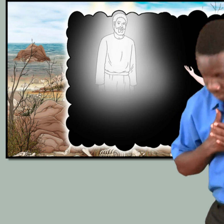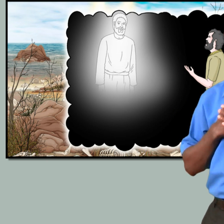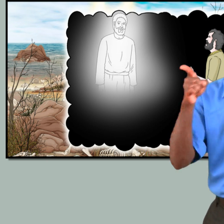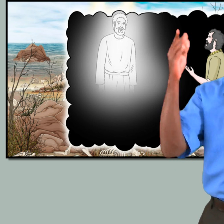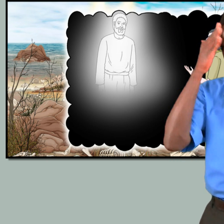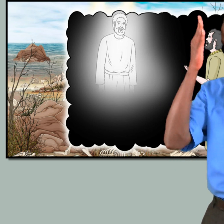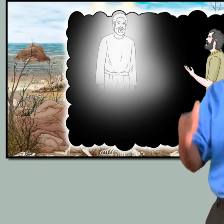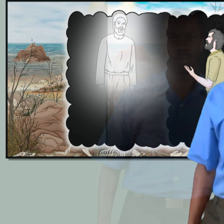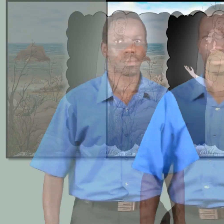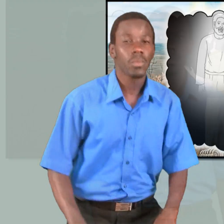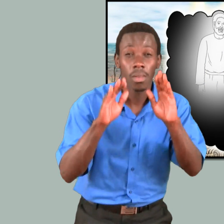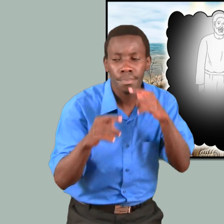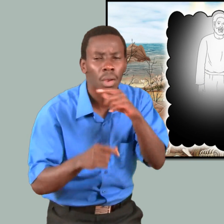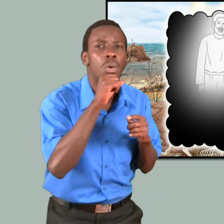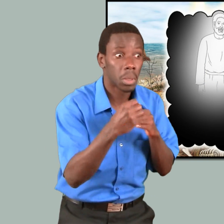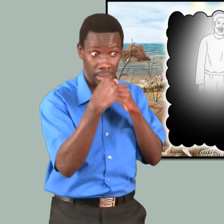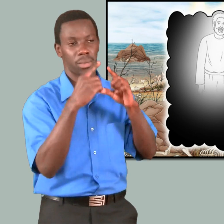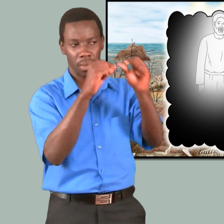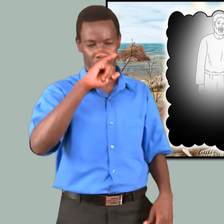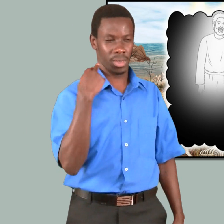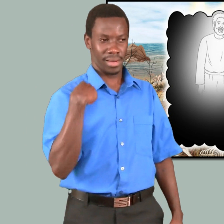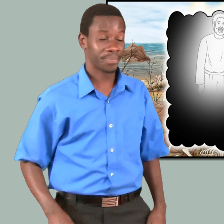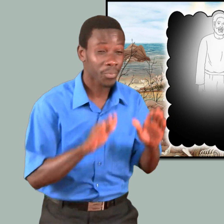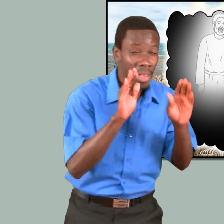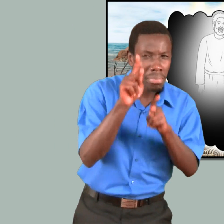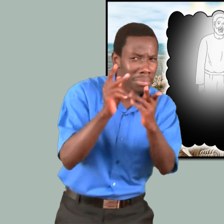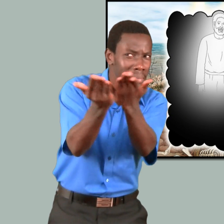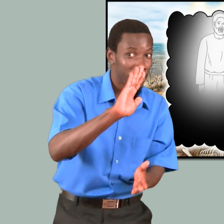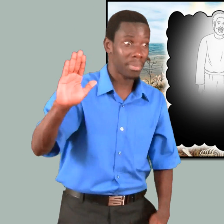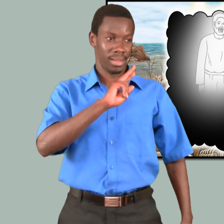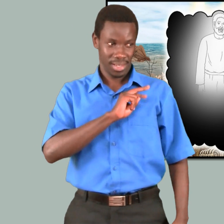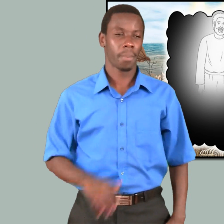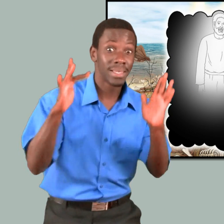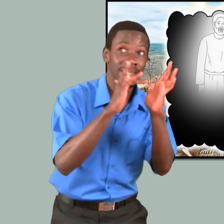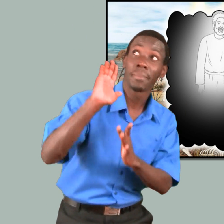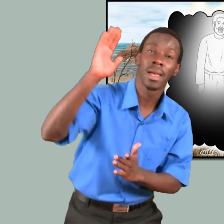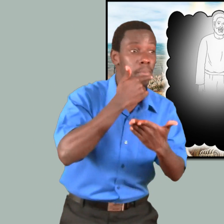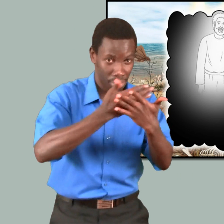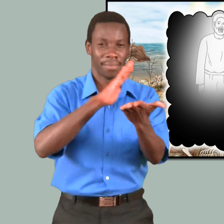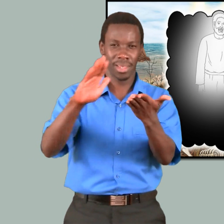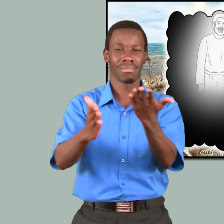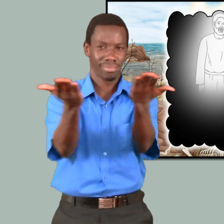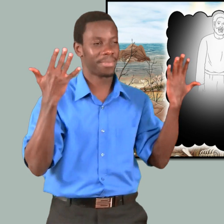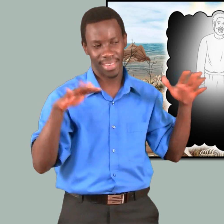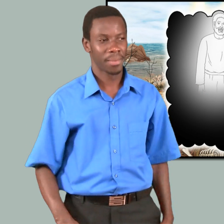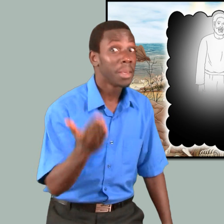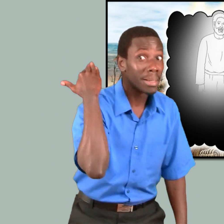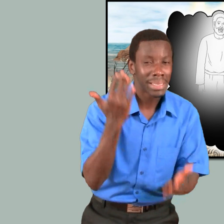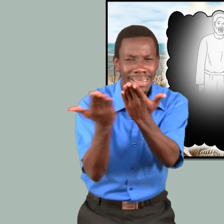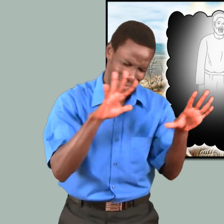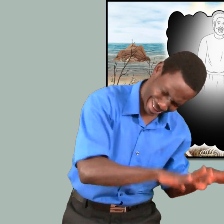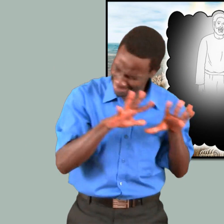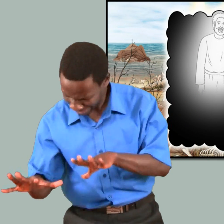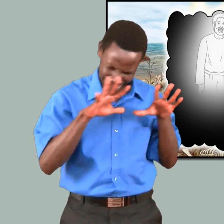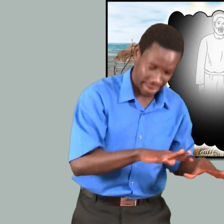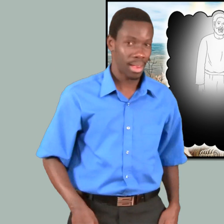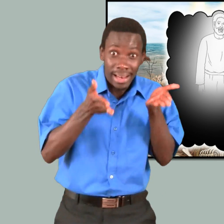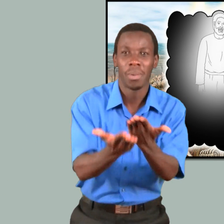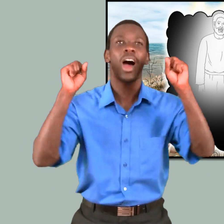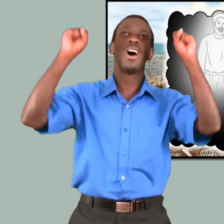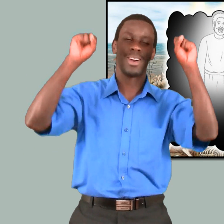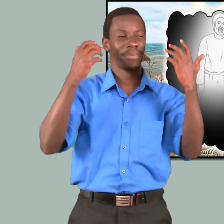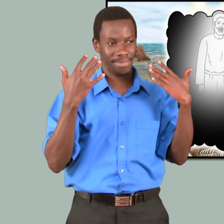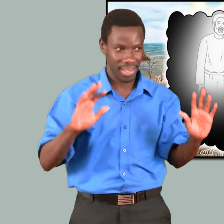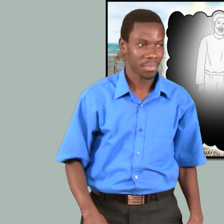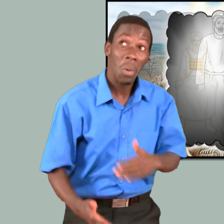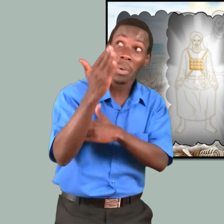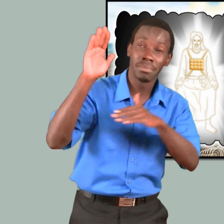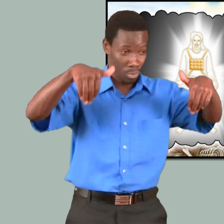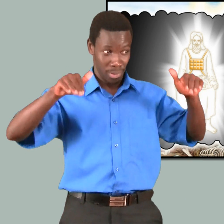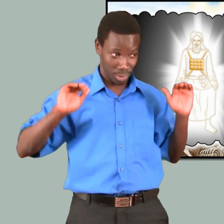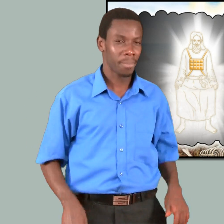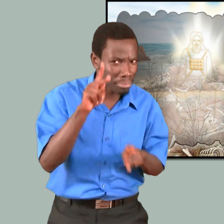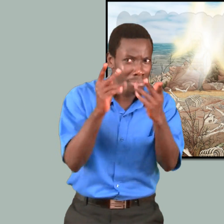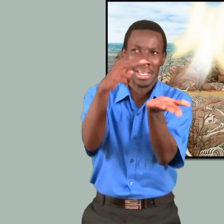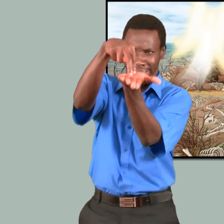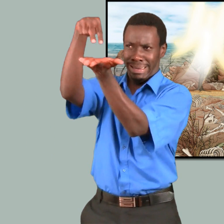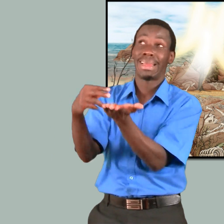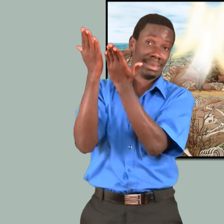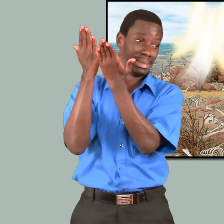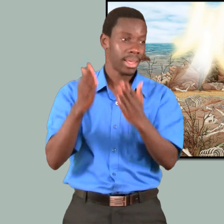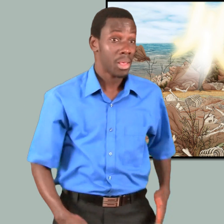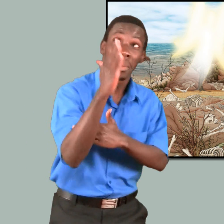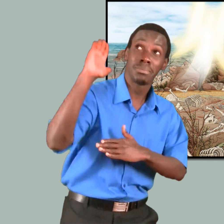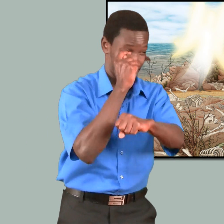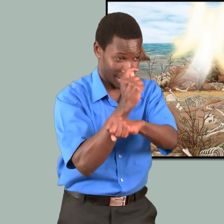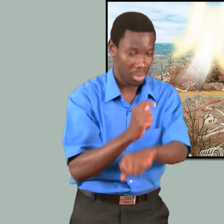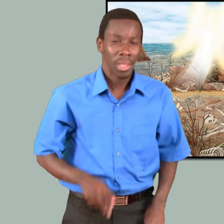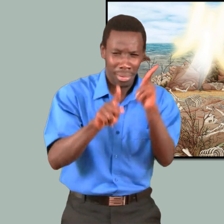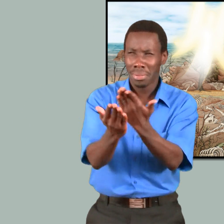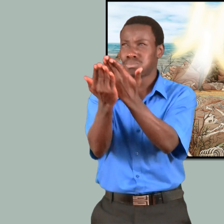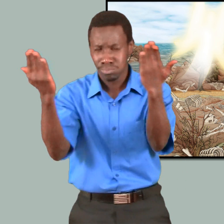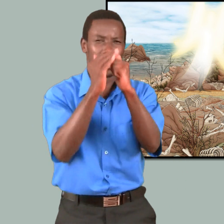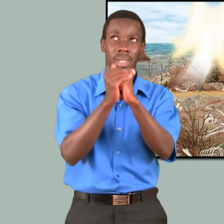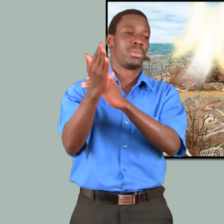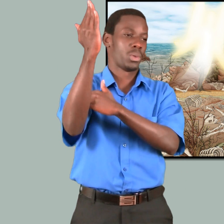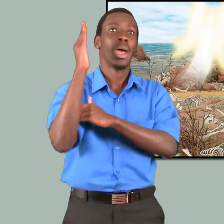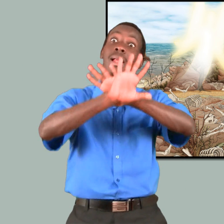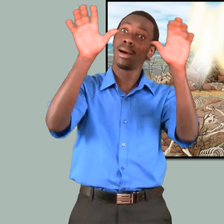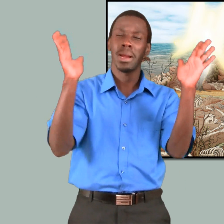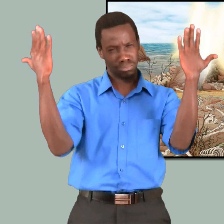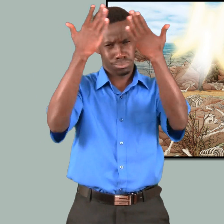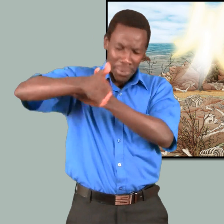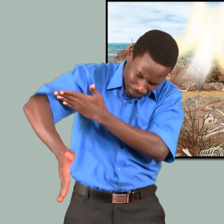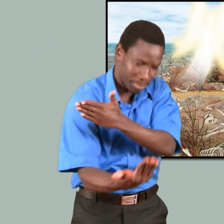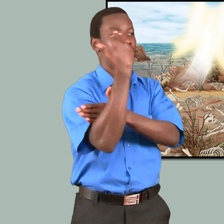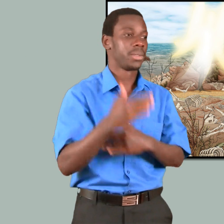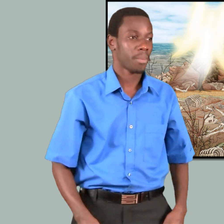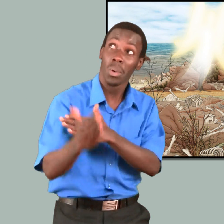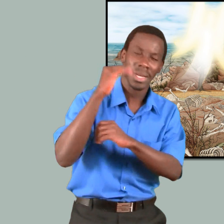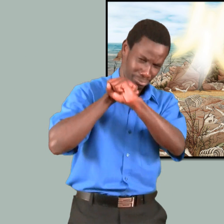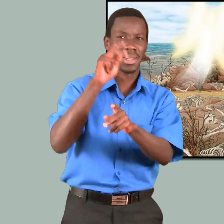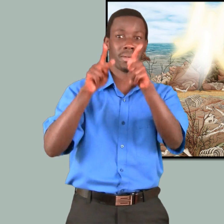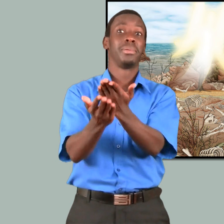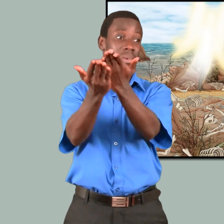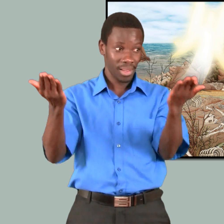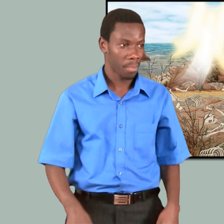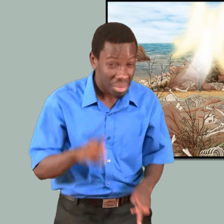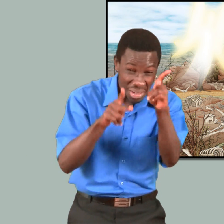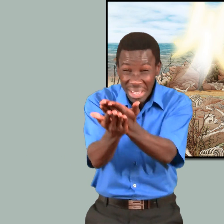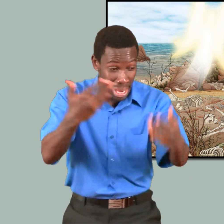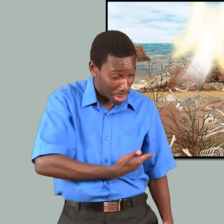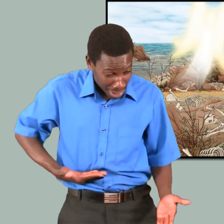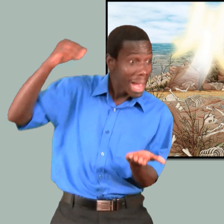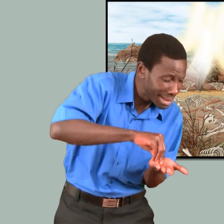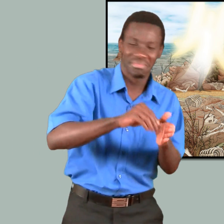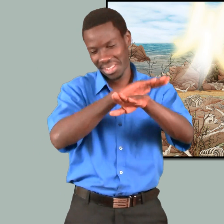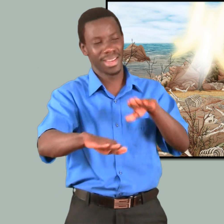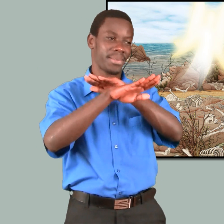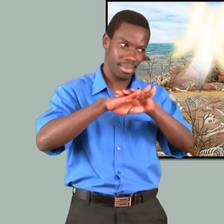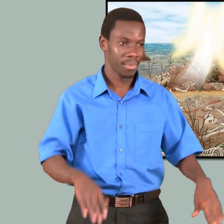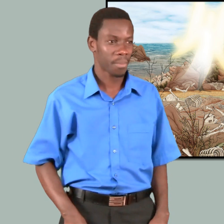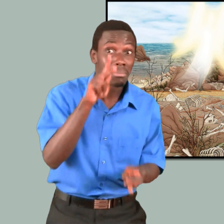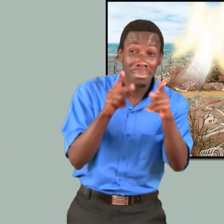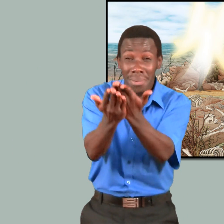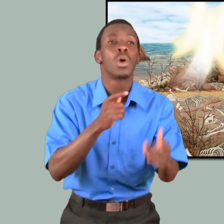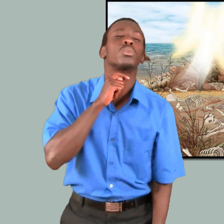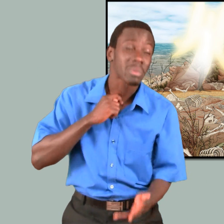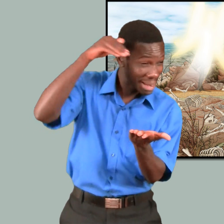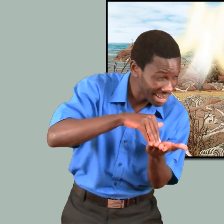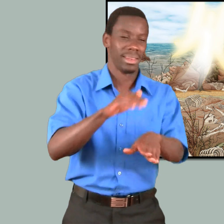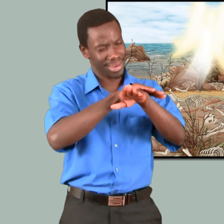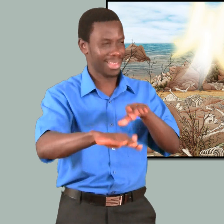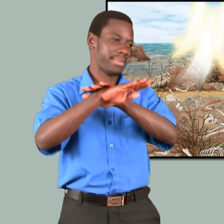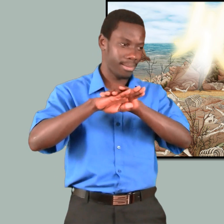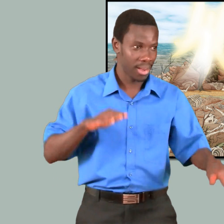Then one of the elders addressed me: “These in white robes,” he asked, “who are they, and where have they come from?” “Sir,” I answered, “you know.”